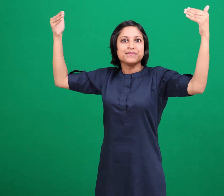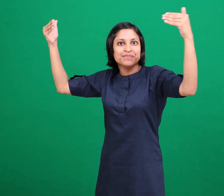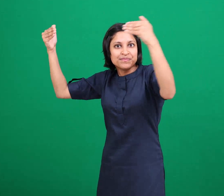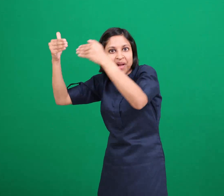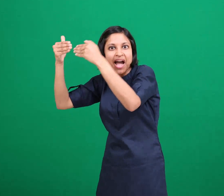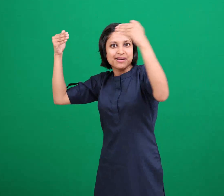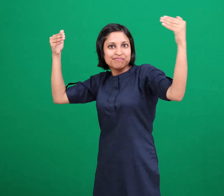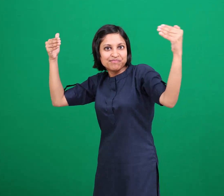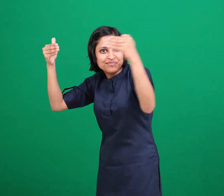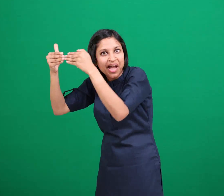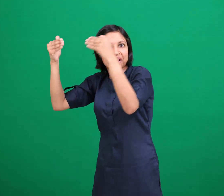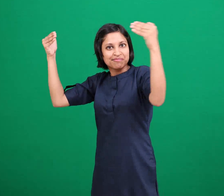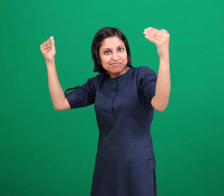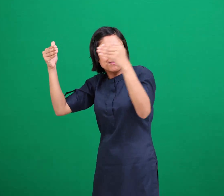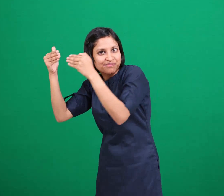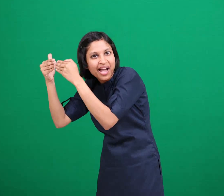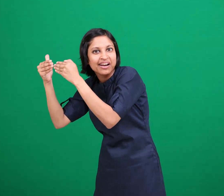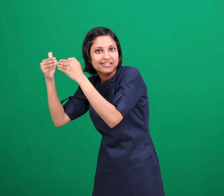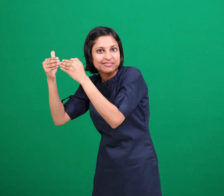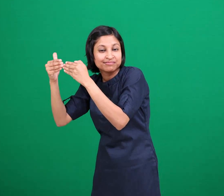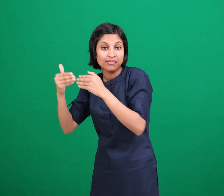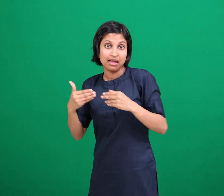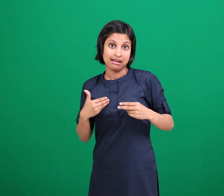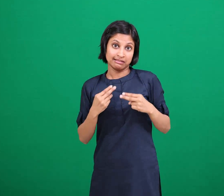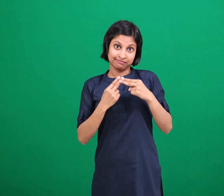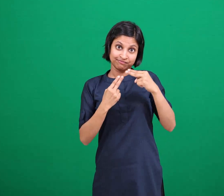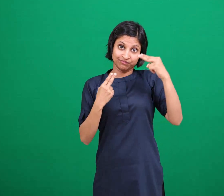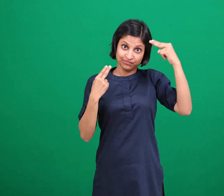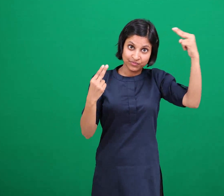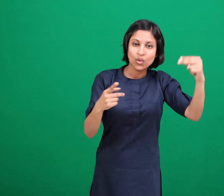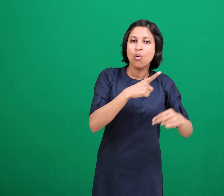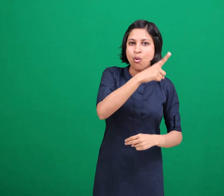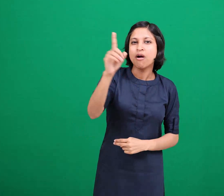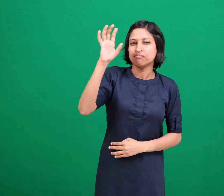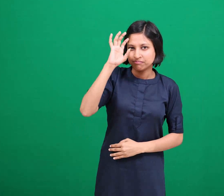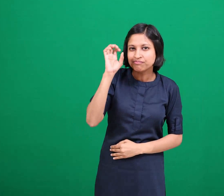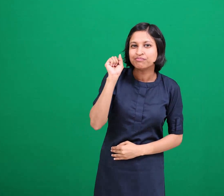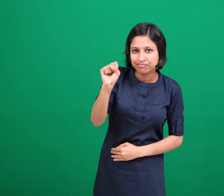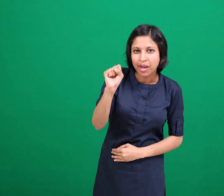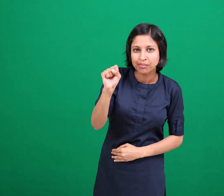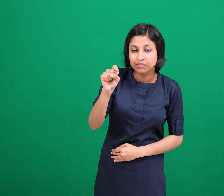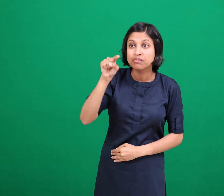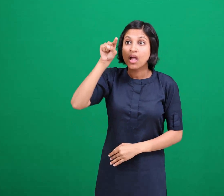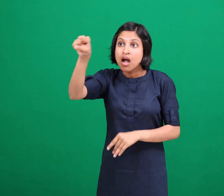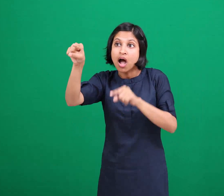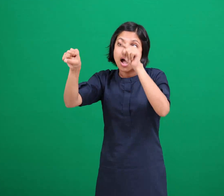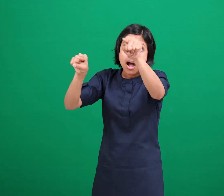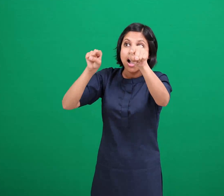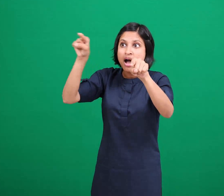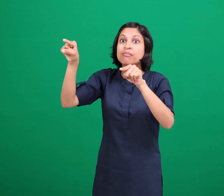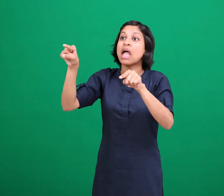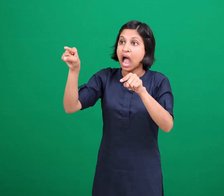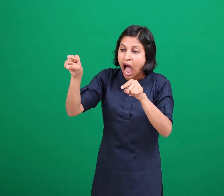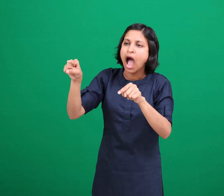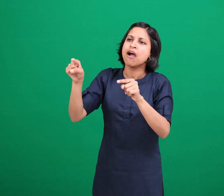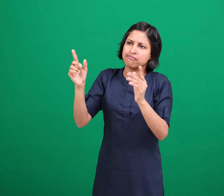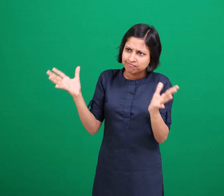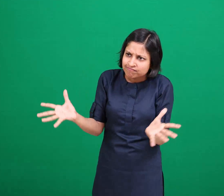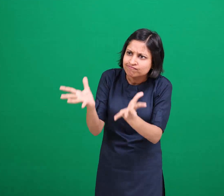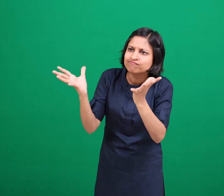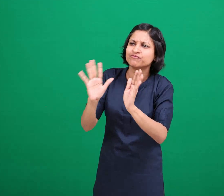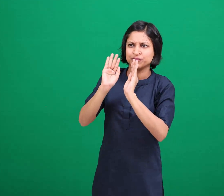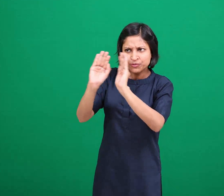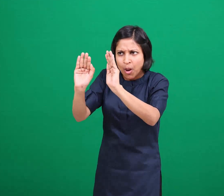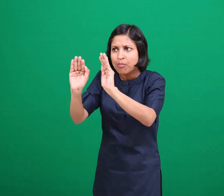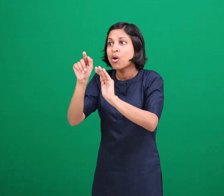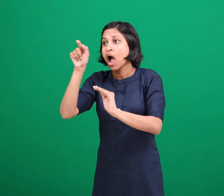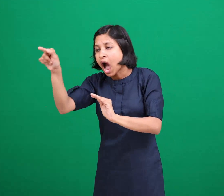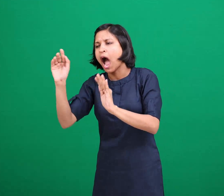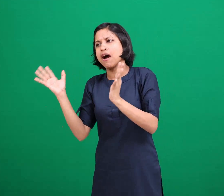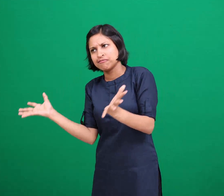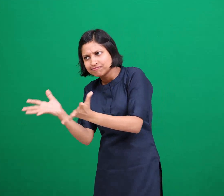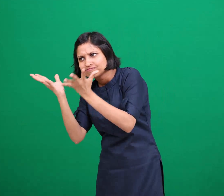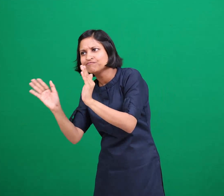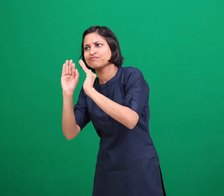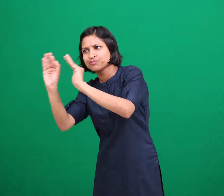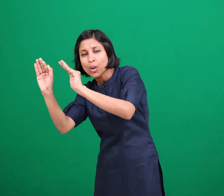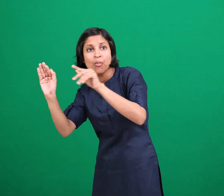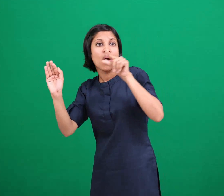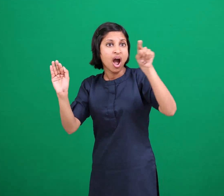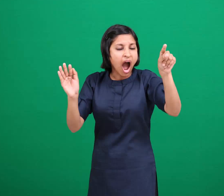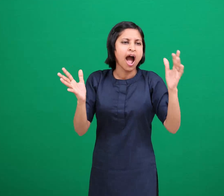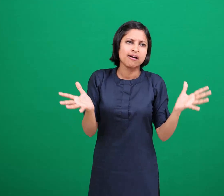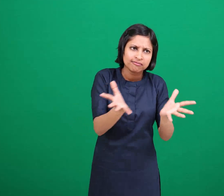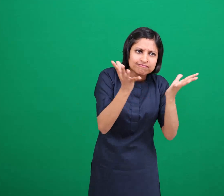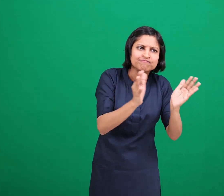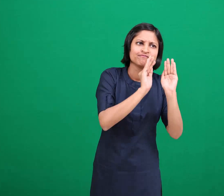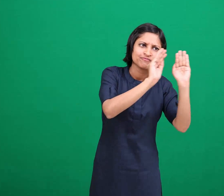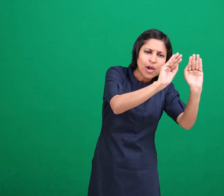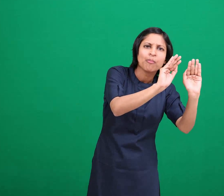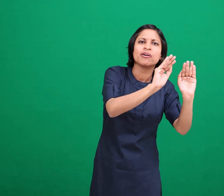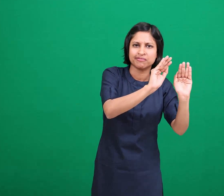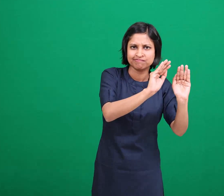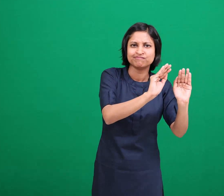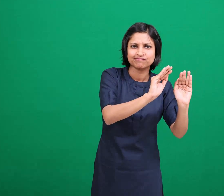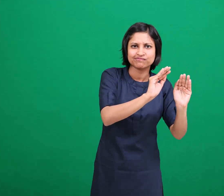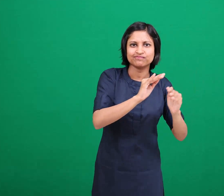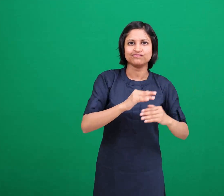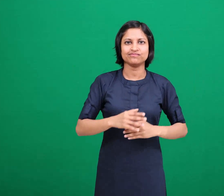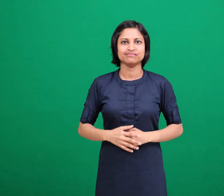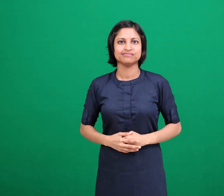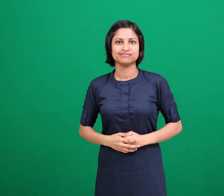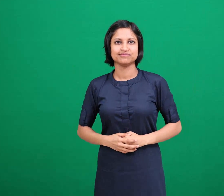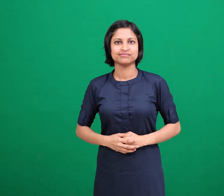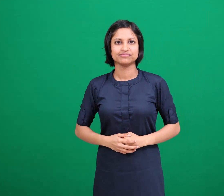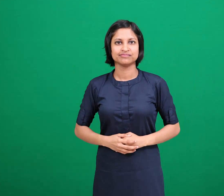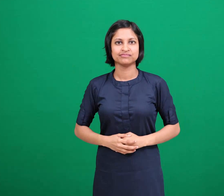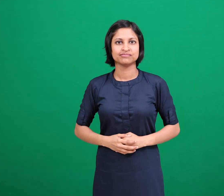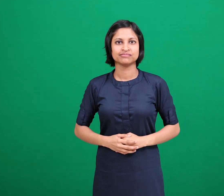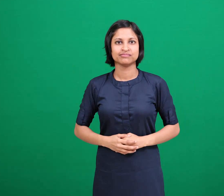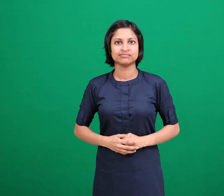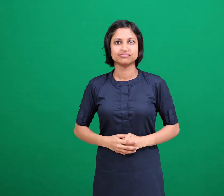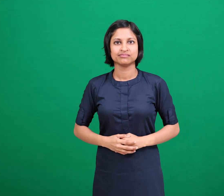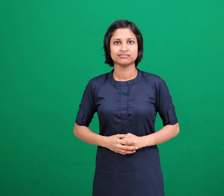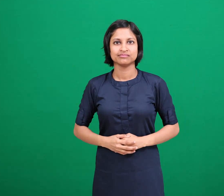And so we will always be with the Lord. Therefore encourage one another with these words.